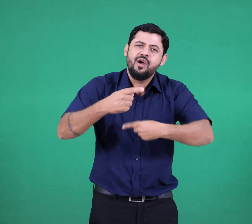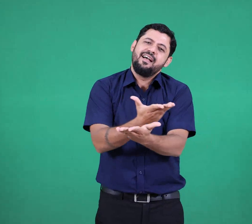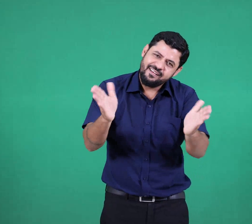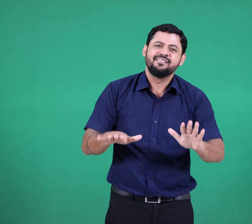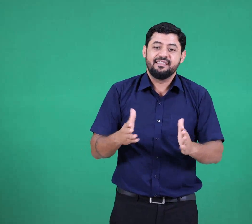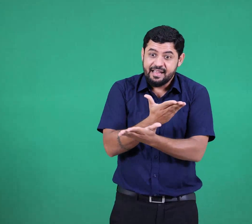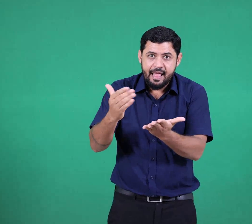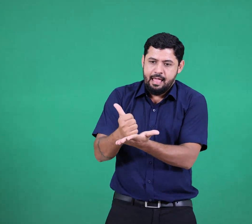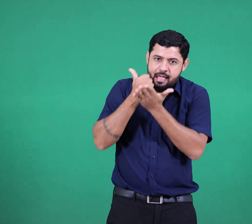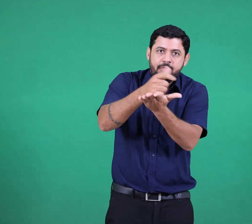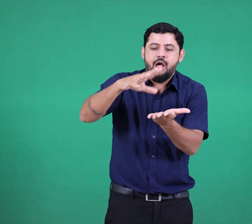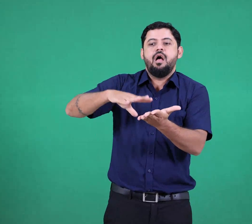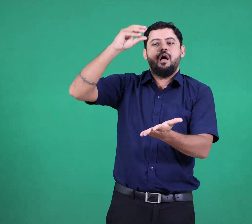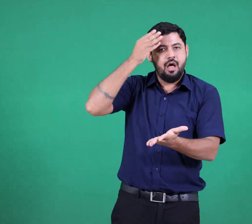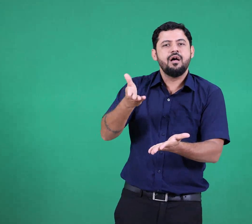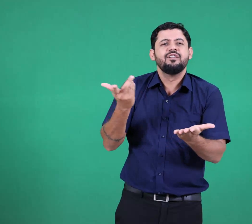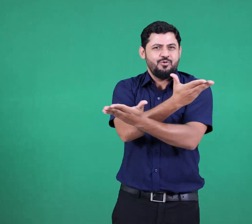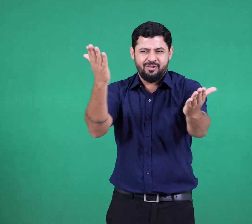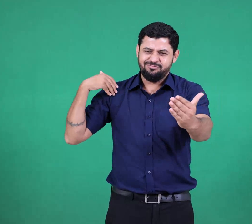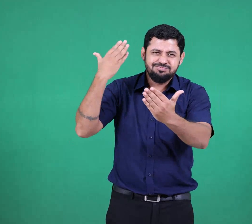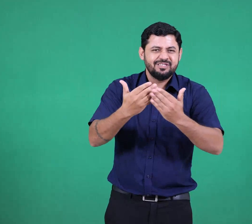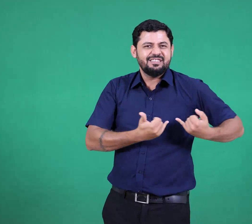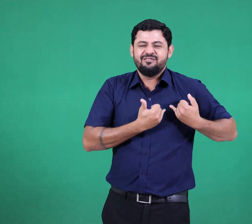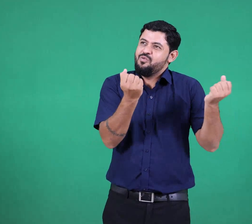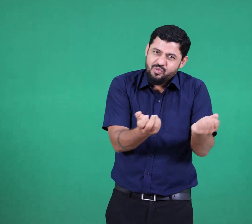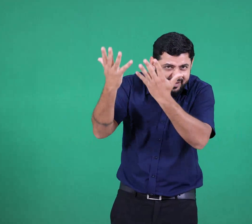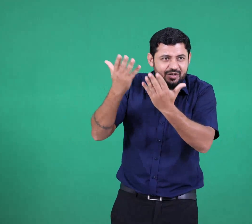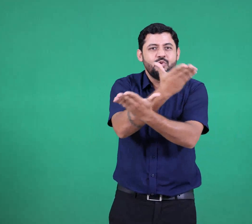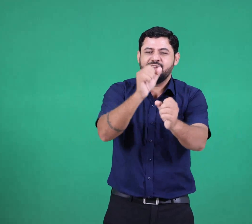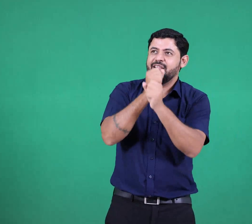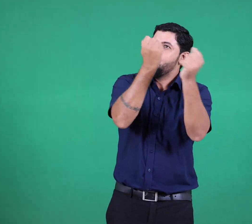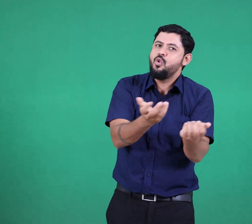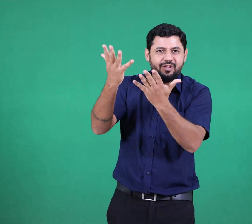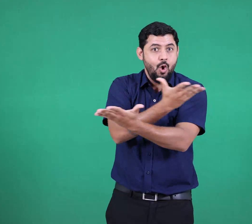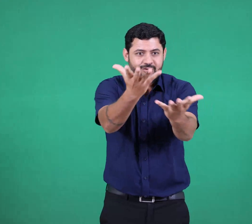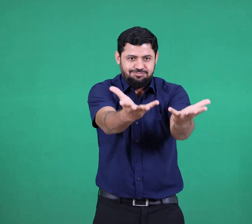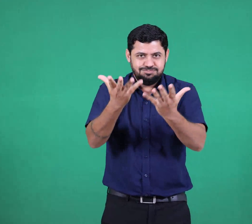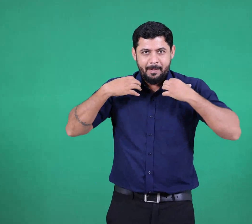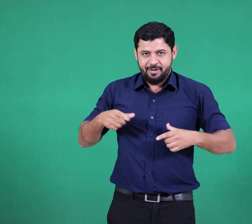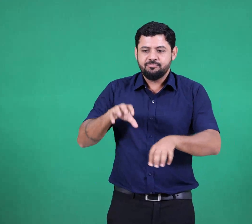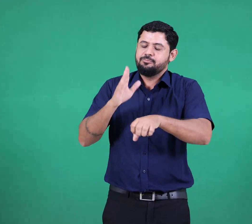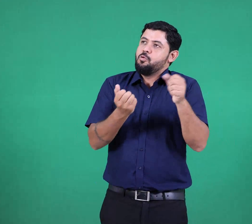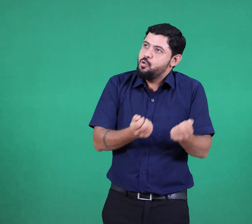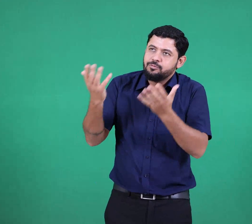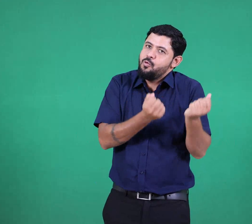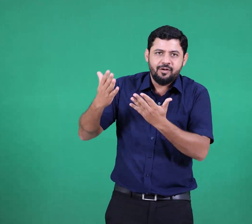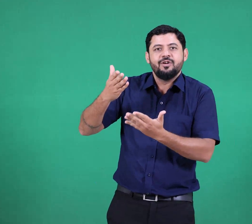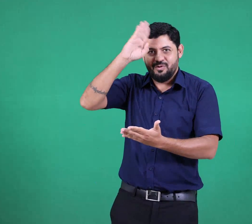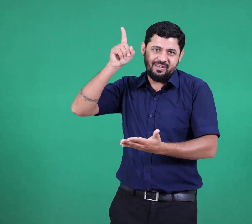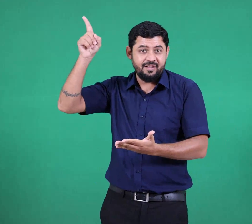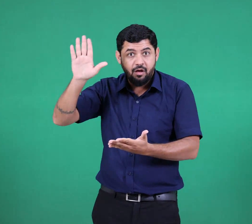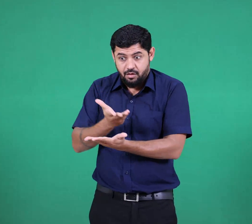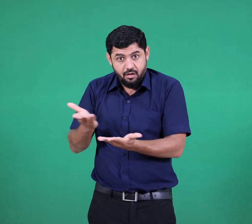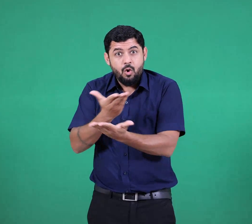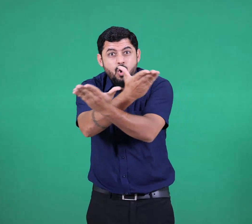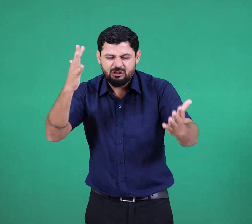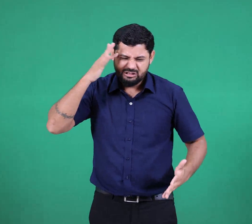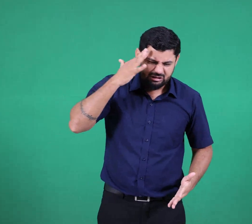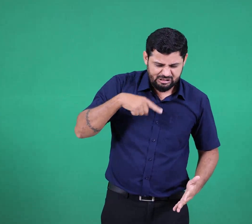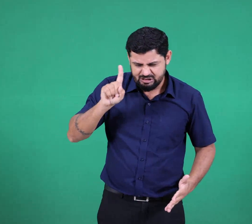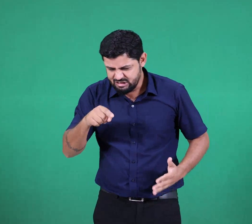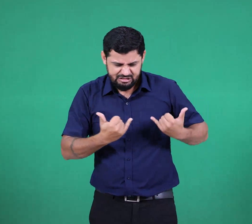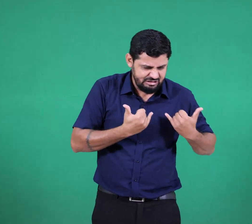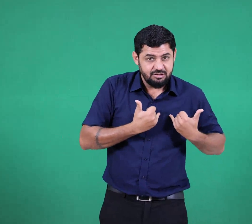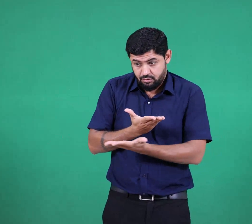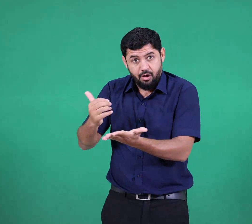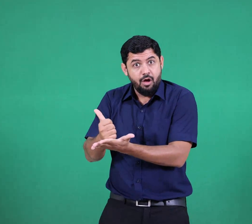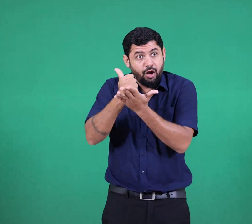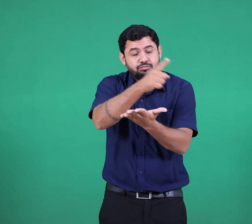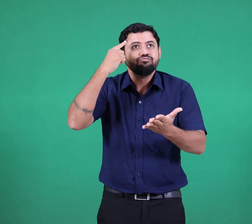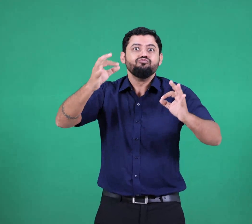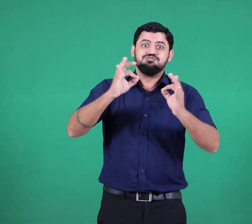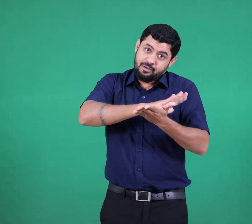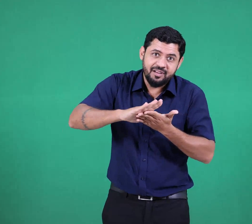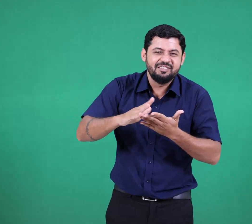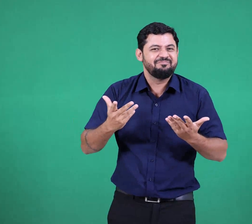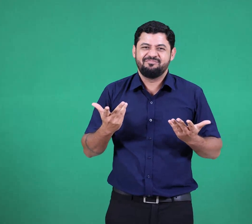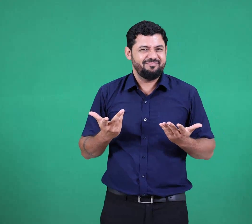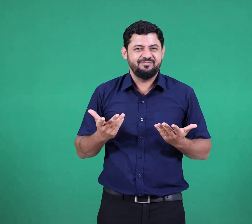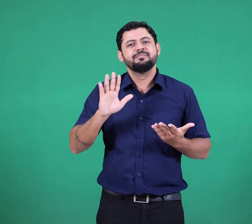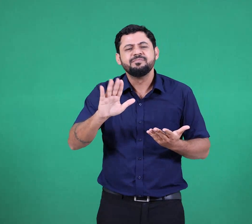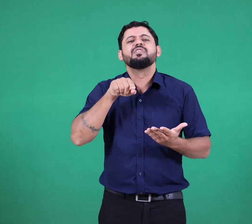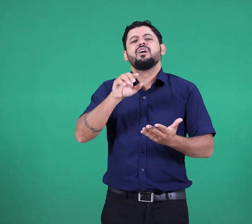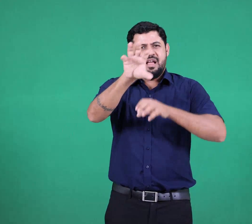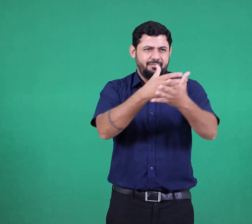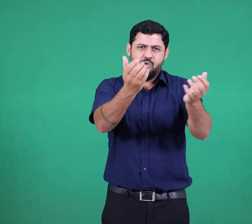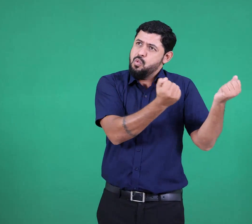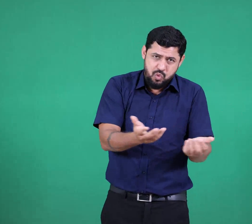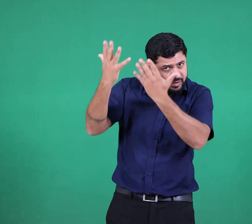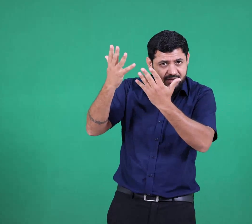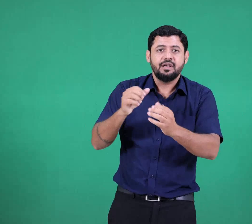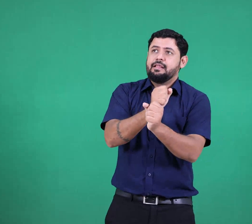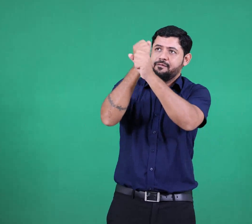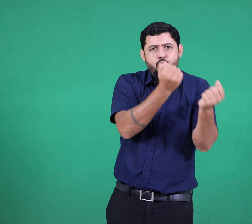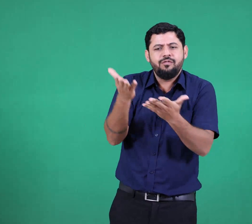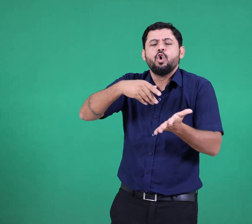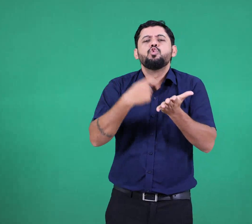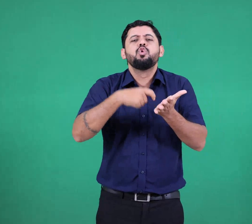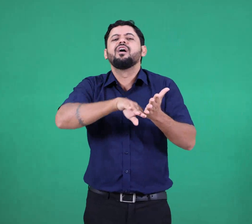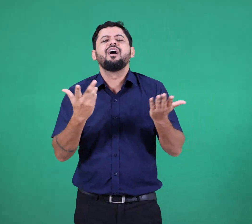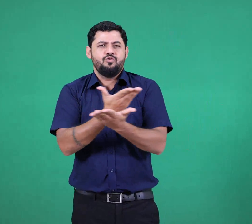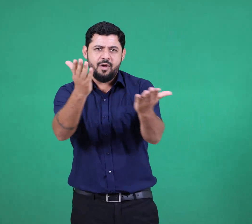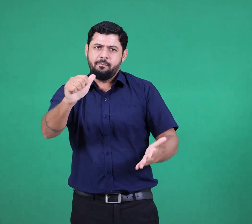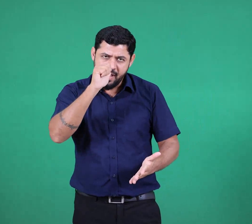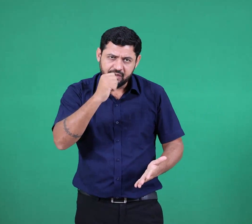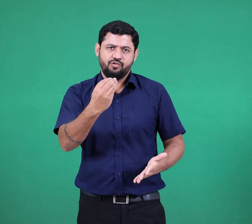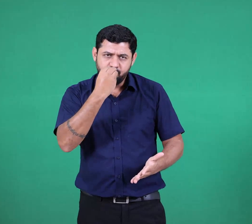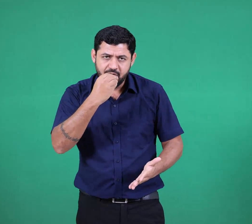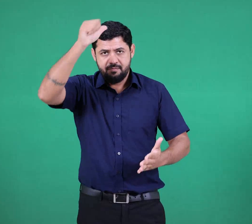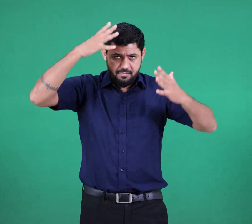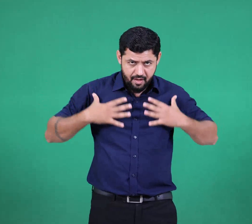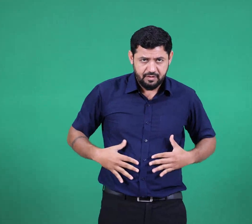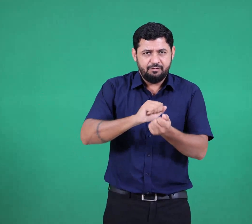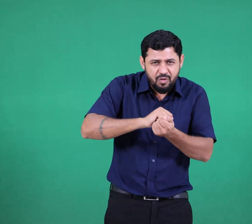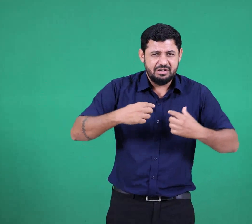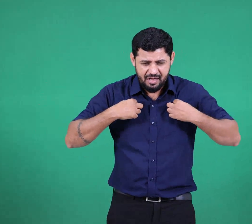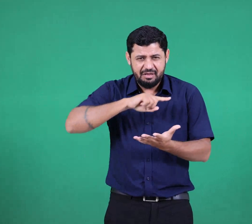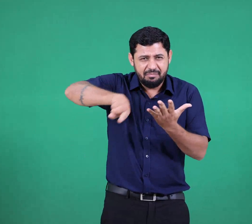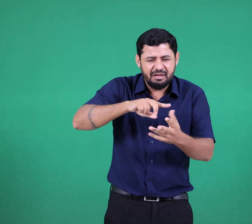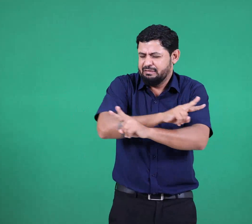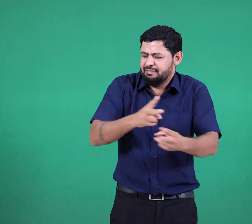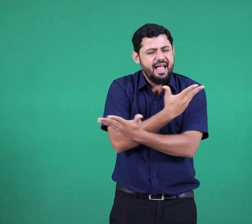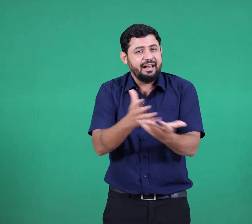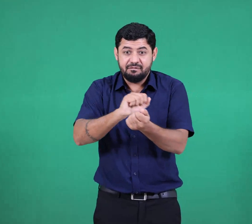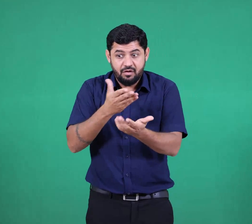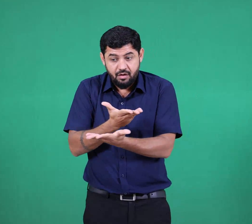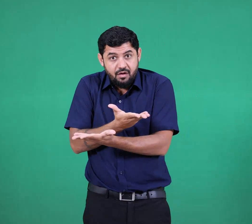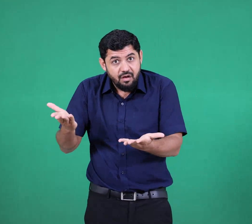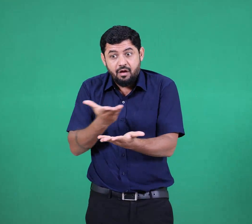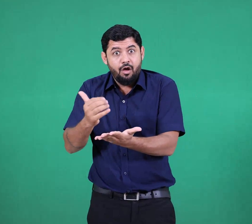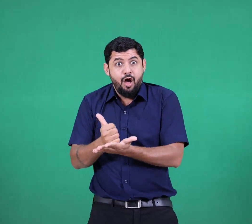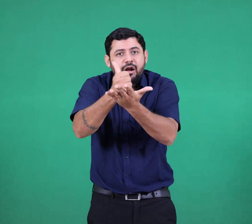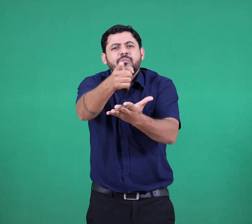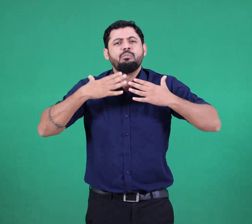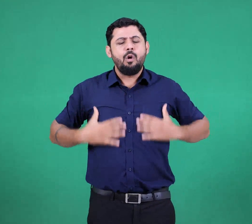It is an illustration for the present time, because the gifts and sacrifices being offered were unable to cleanse the conscience of the worshiper.